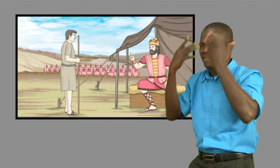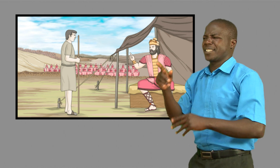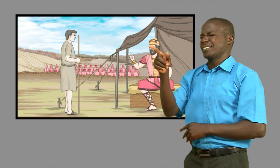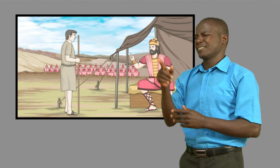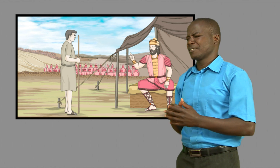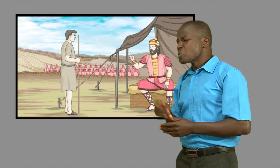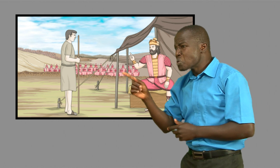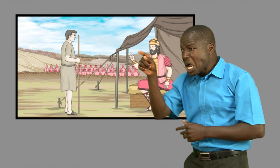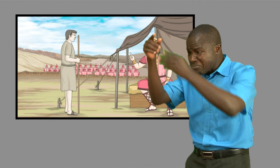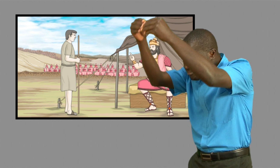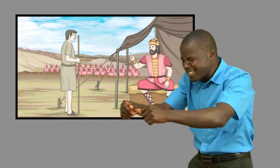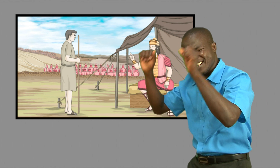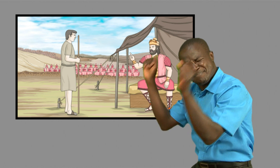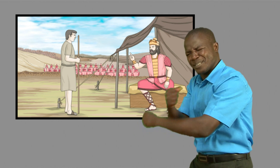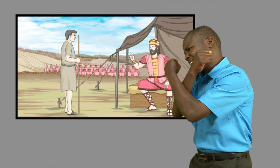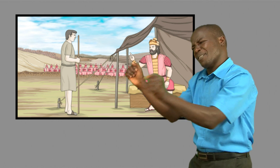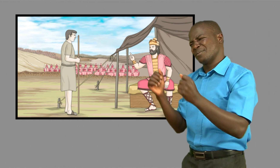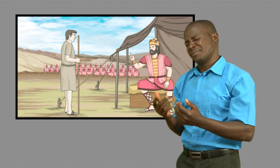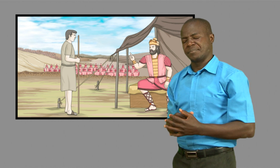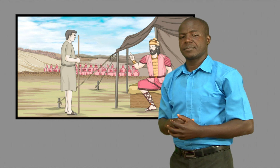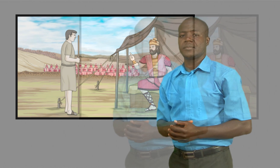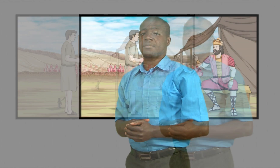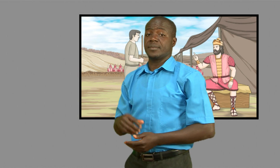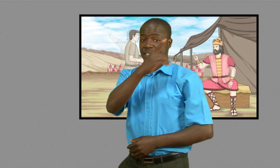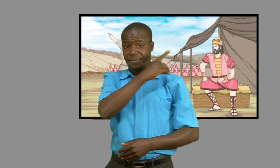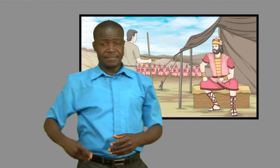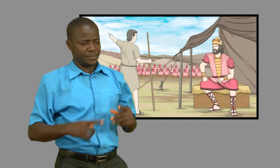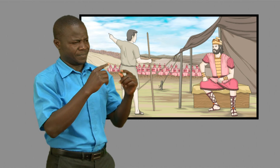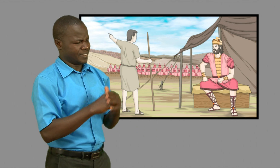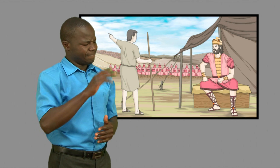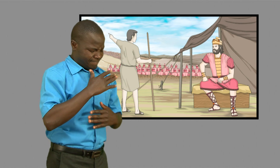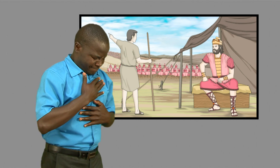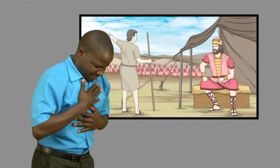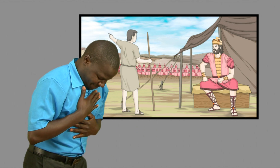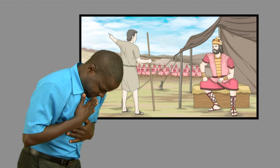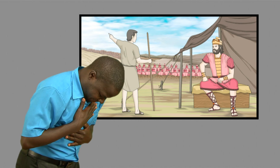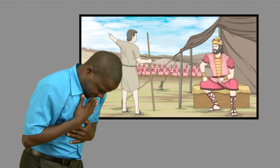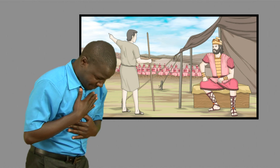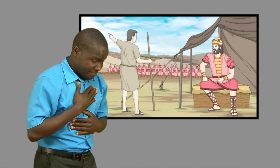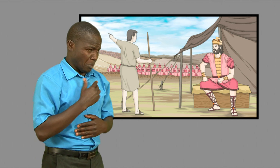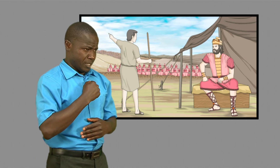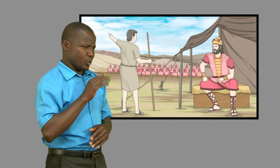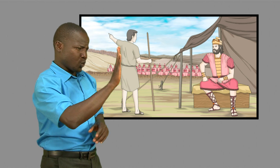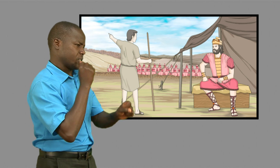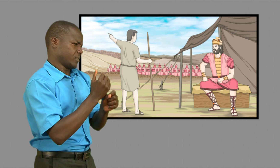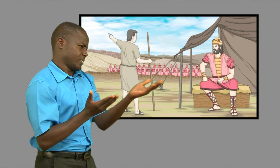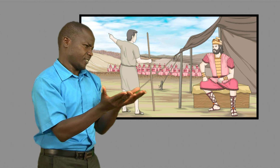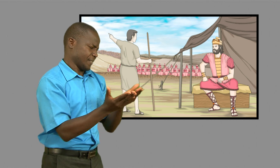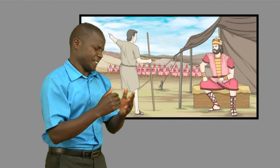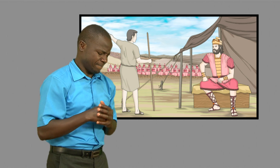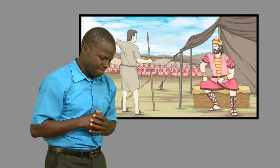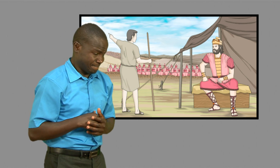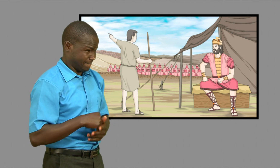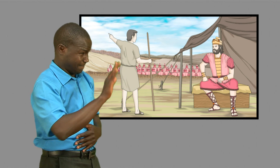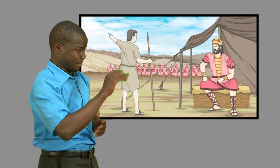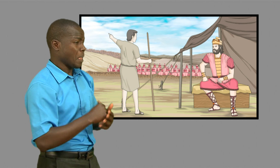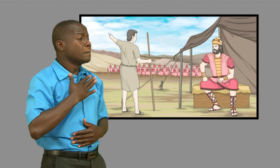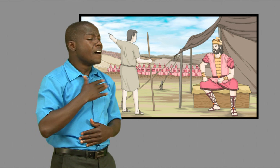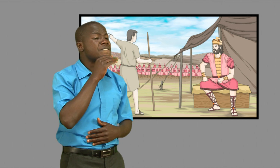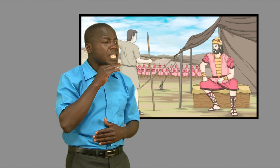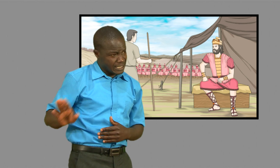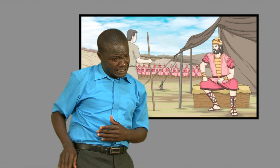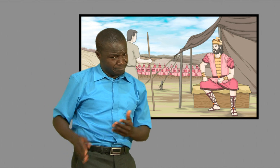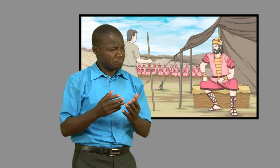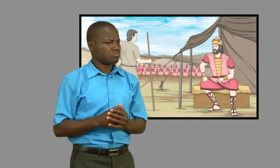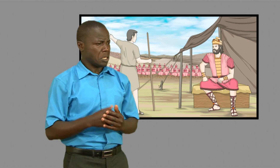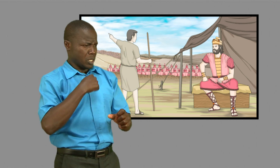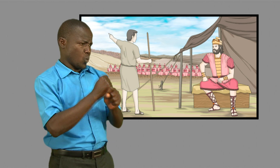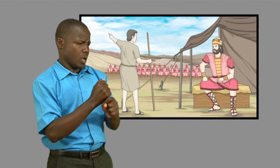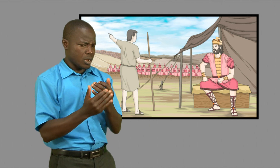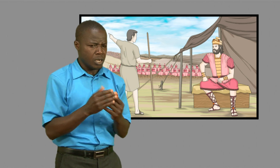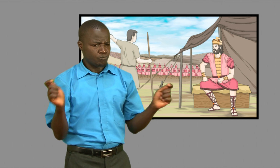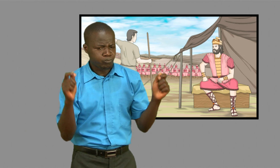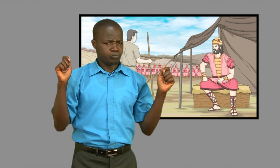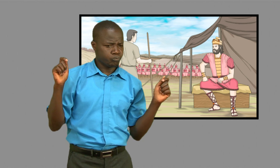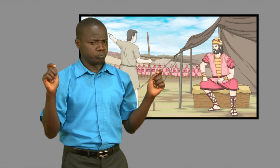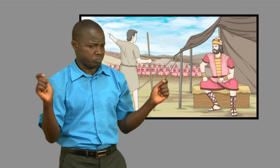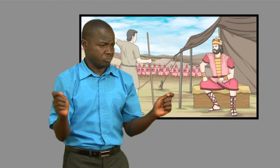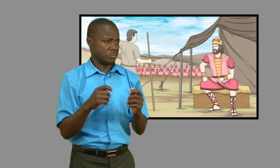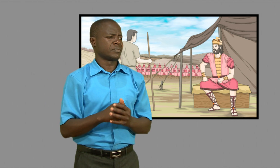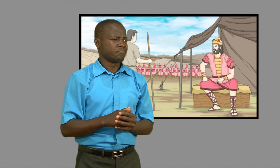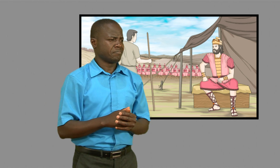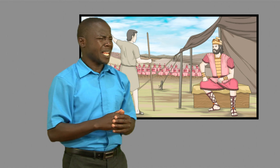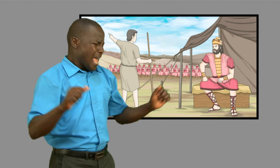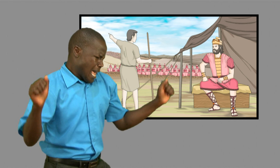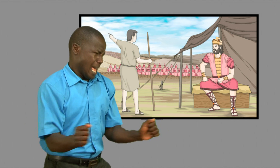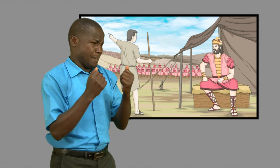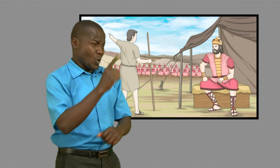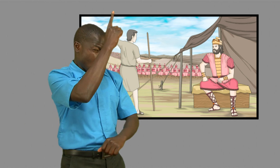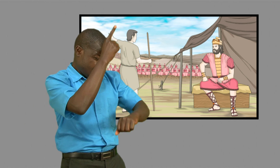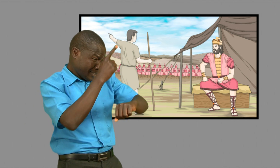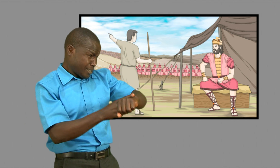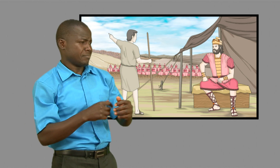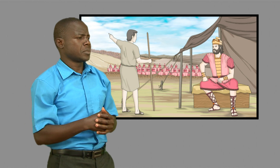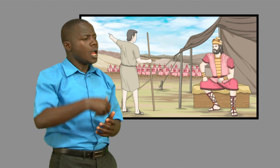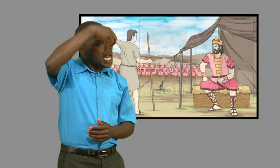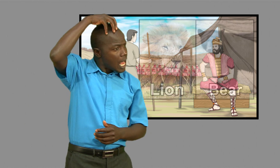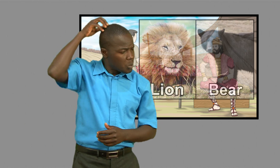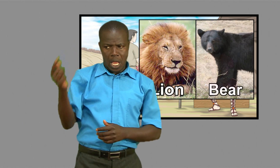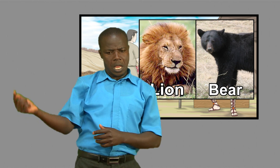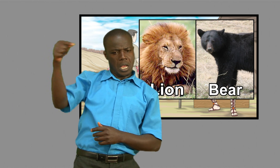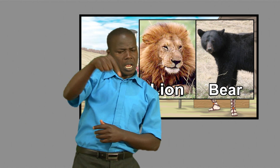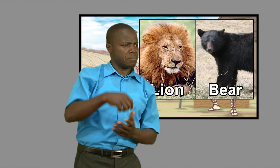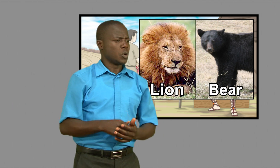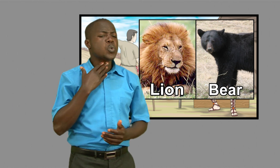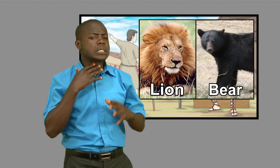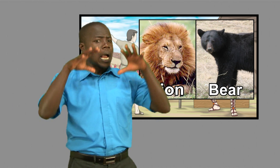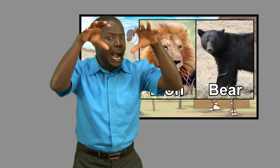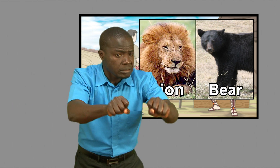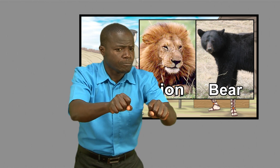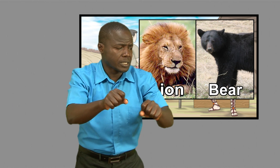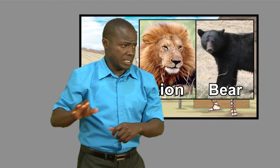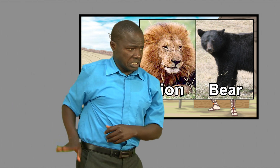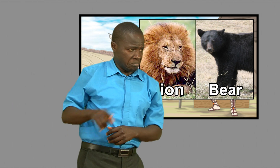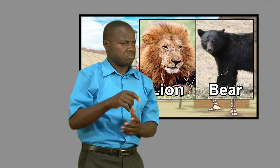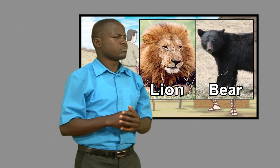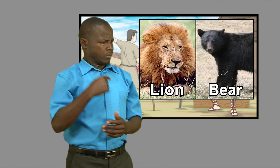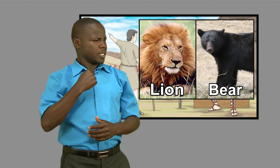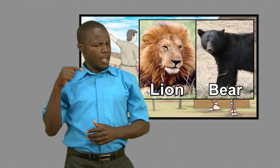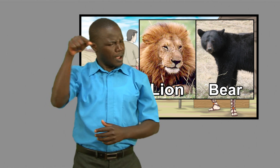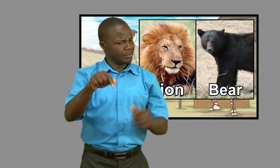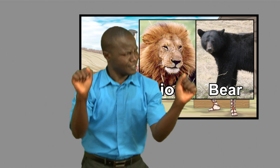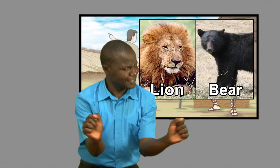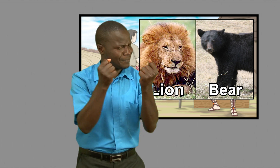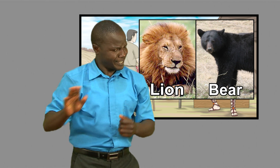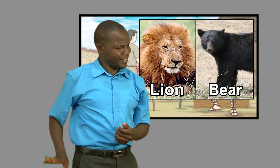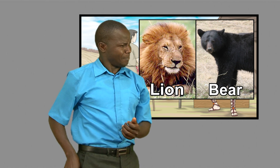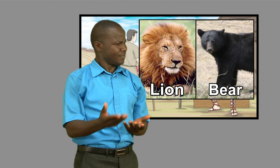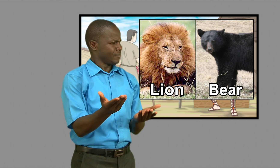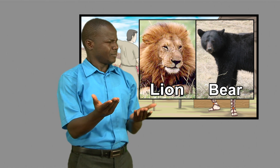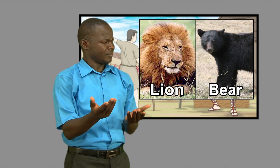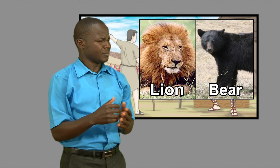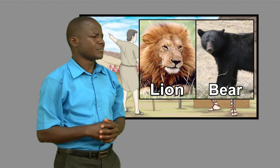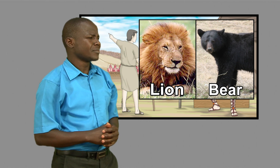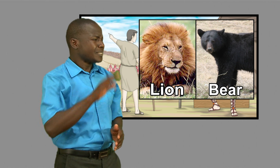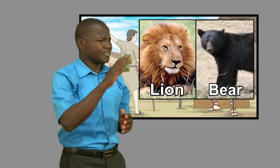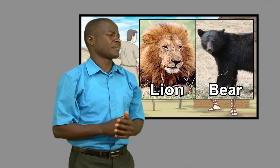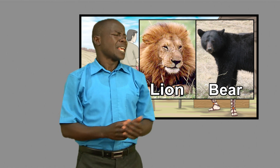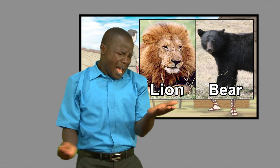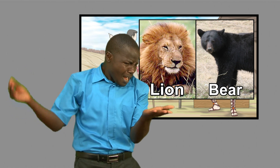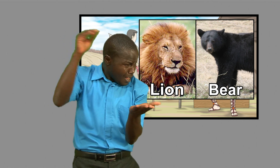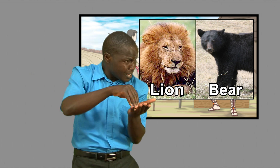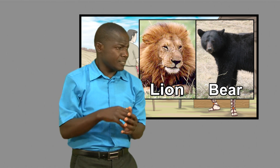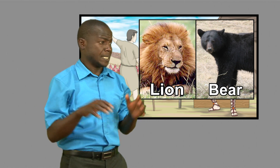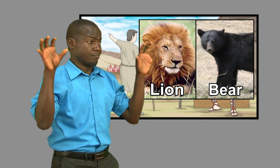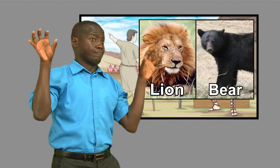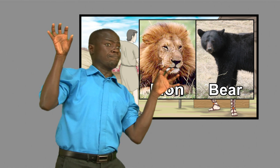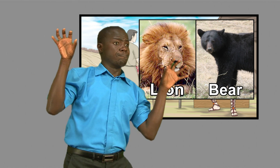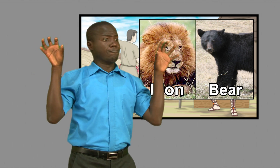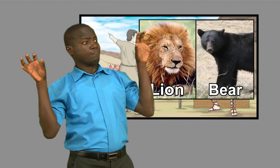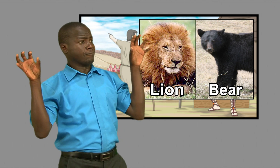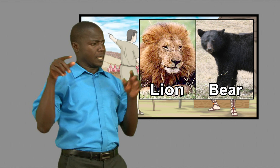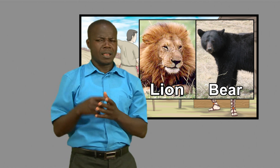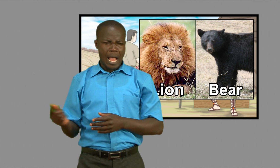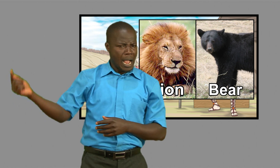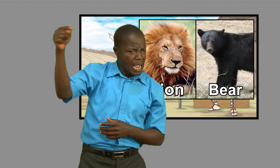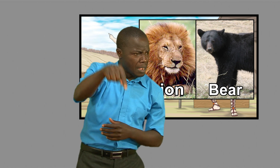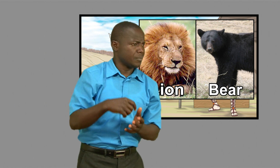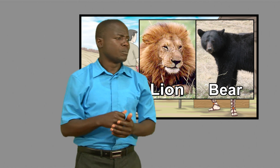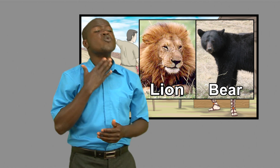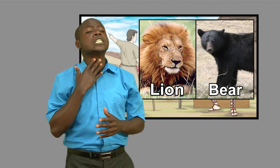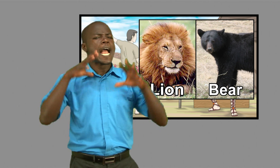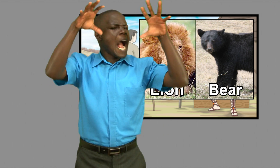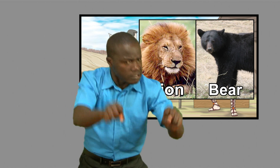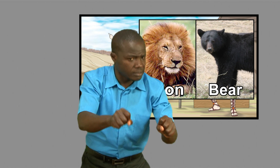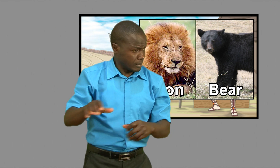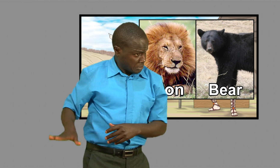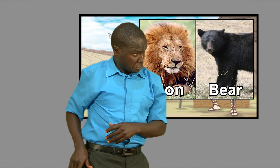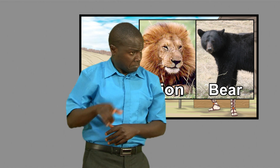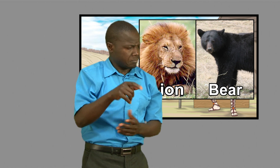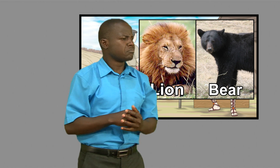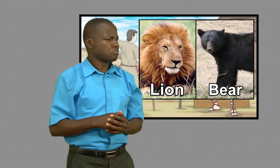David replied, “Your servant has been tending his father’s sheep, and whenever a lion or a bear came and carried off a lamb from the flock, I went after it, struck it down, and delivered the lamb from its mouth.